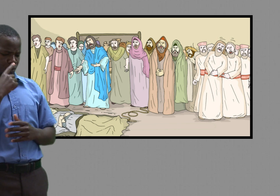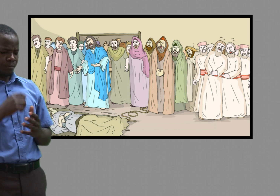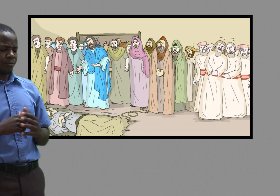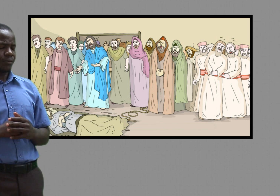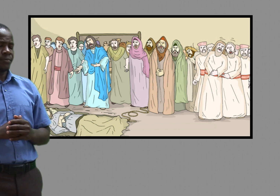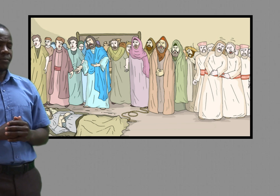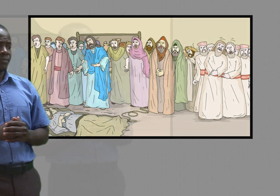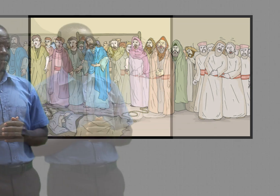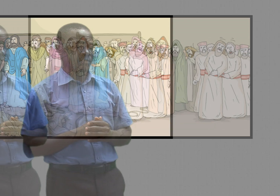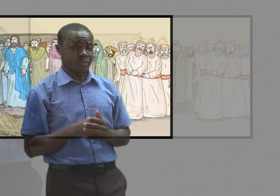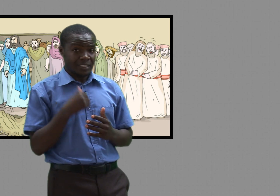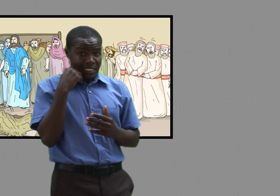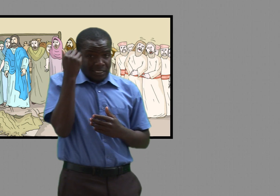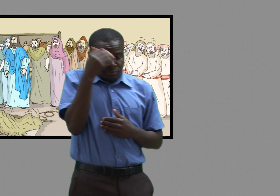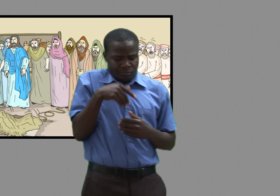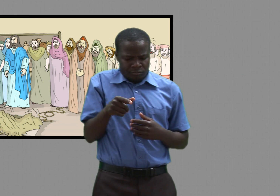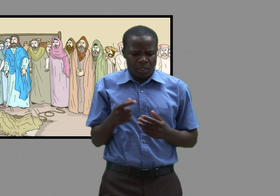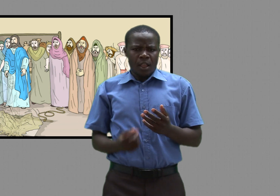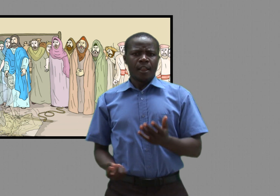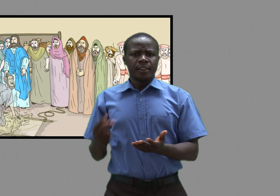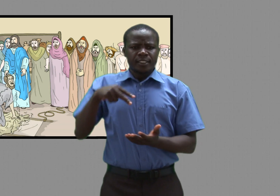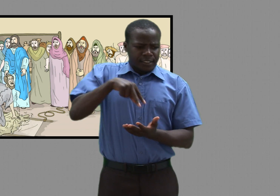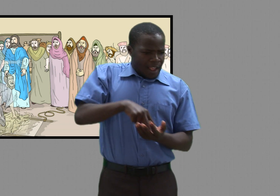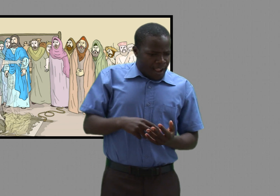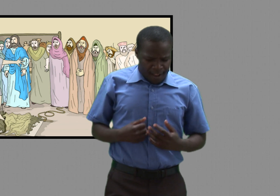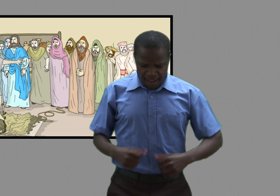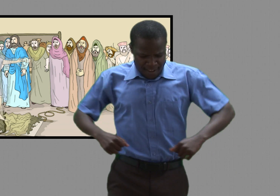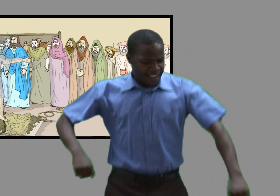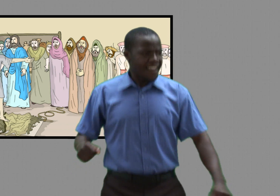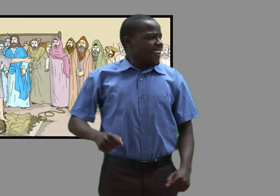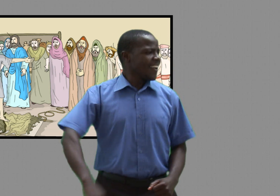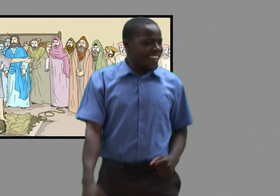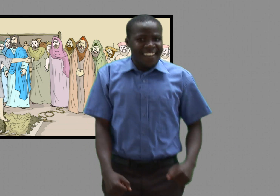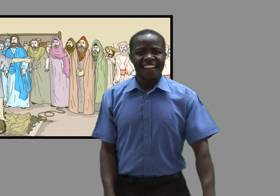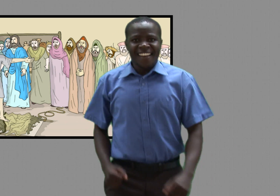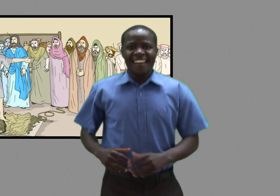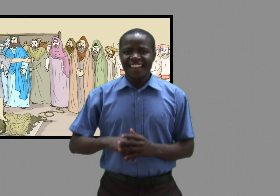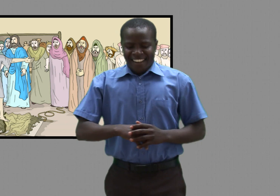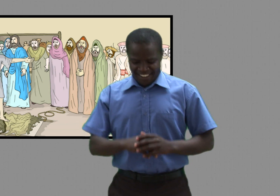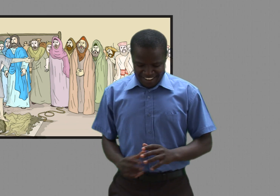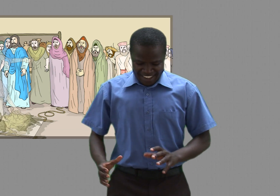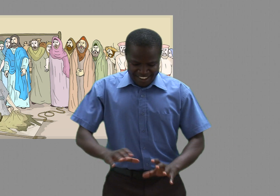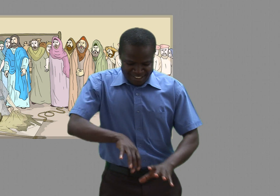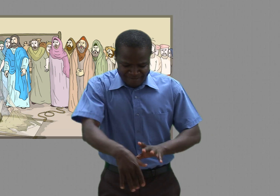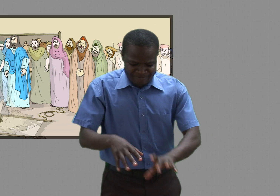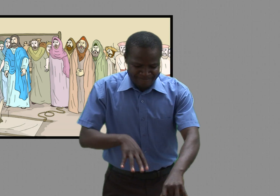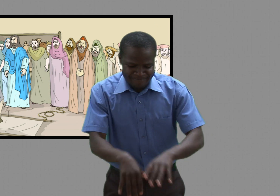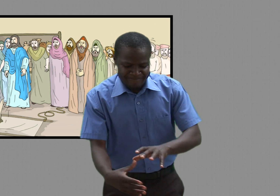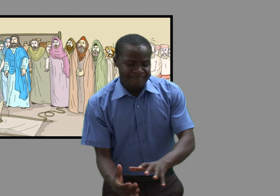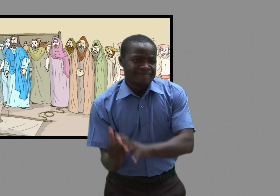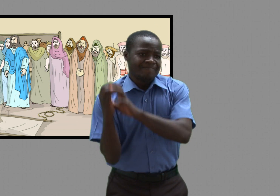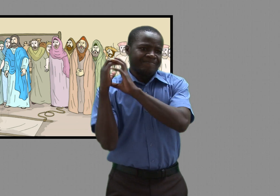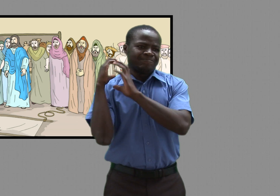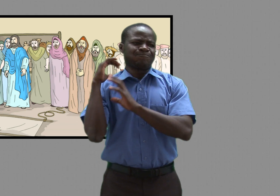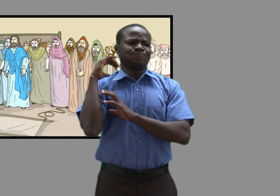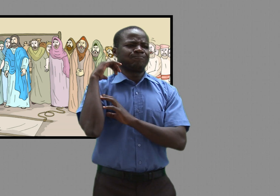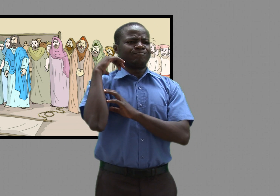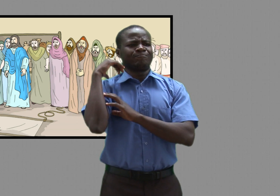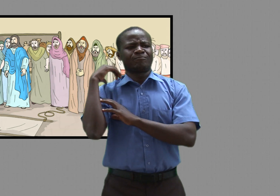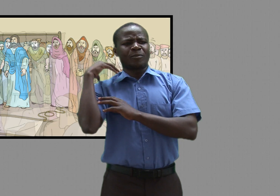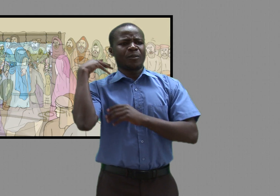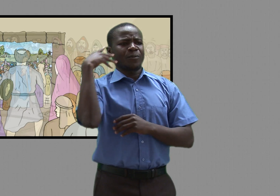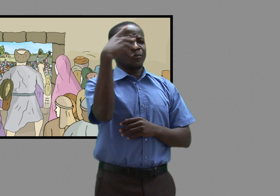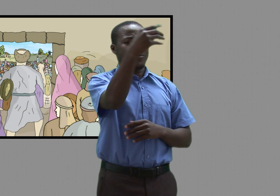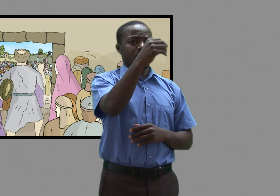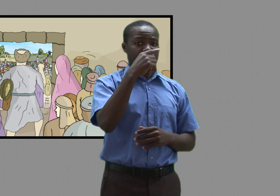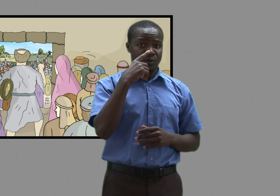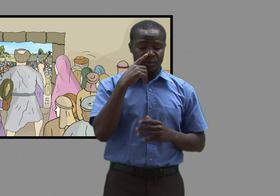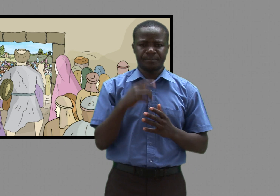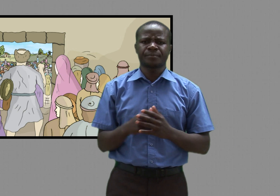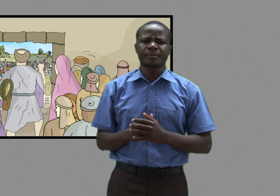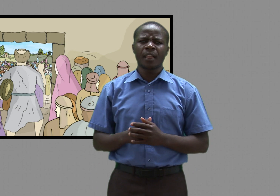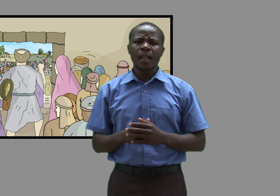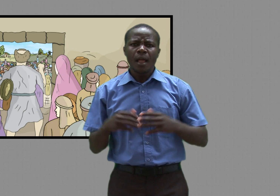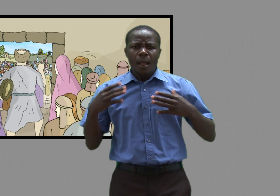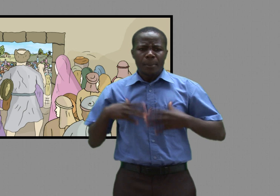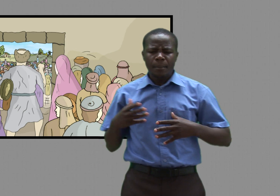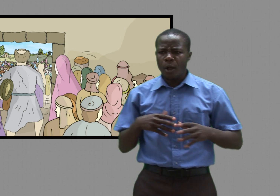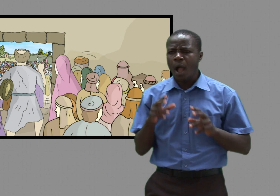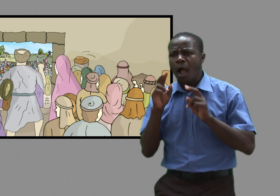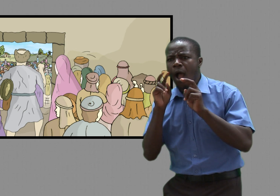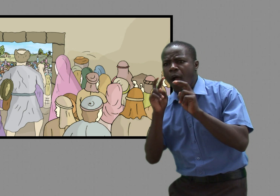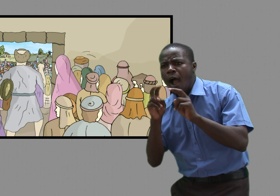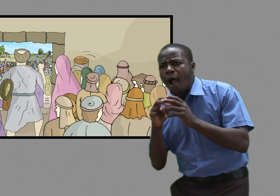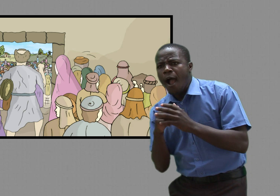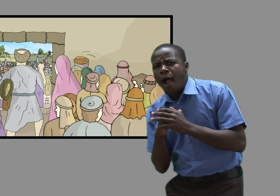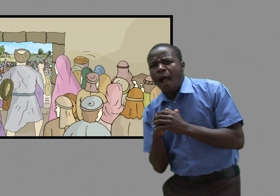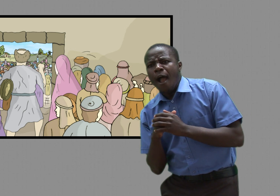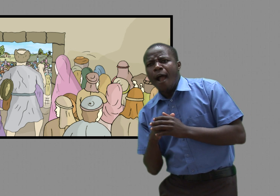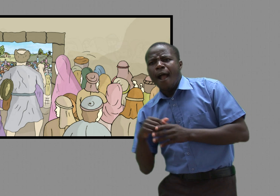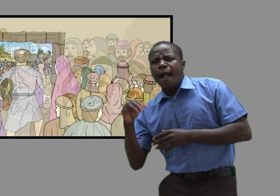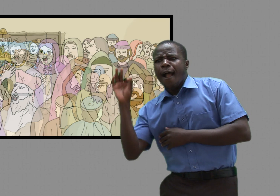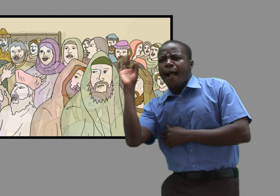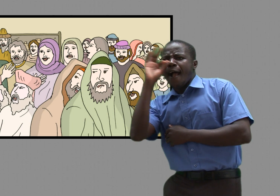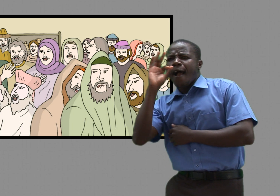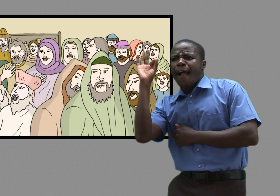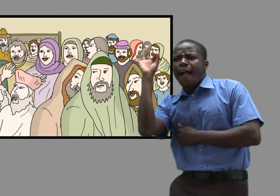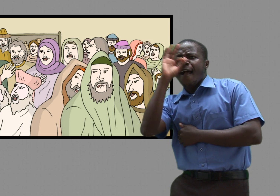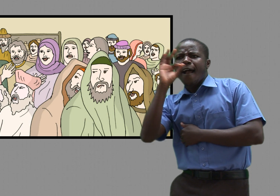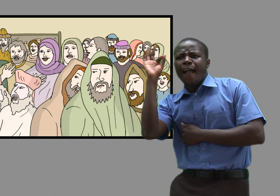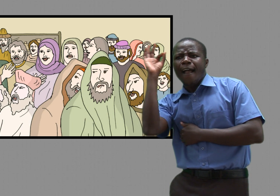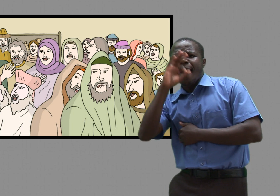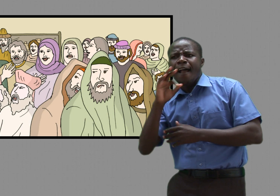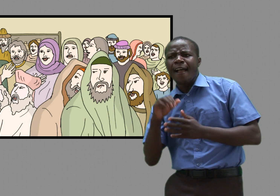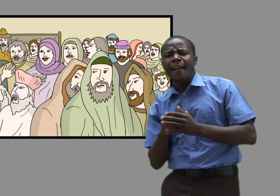And immediately the man got up, picked up his mat, and walked out in front of them all.